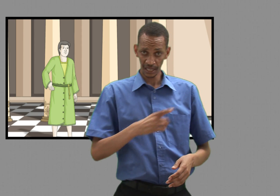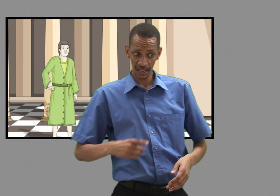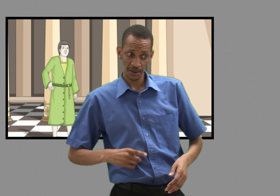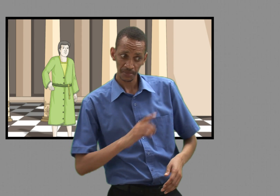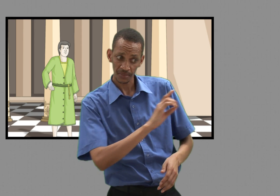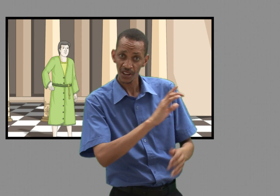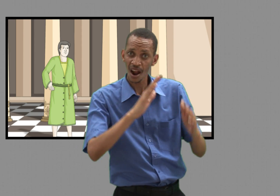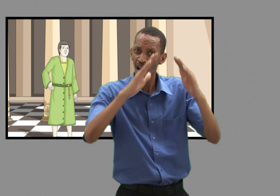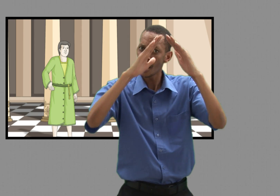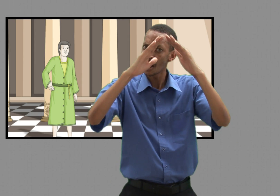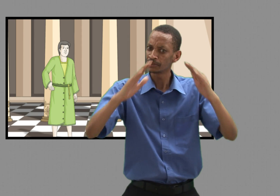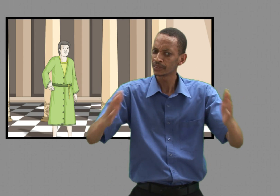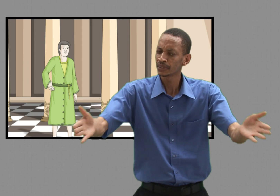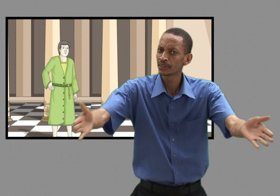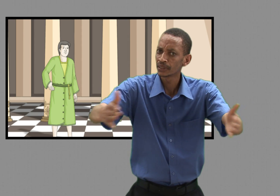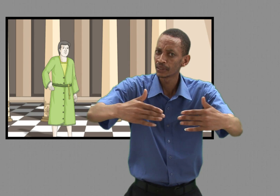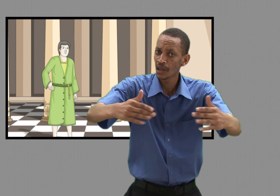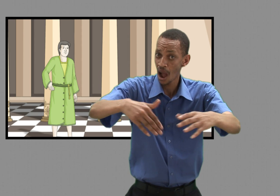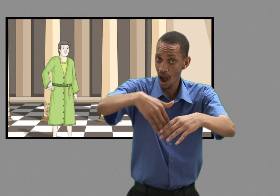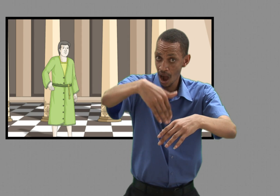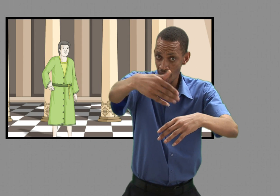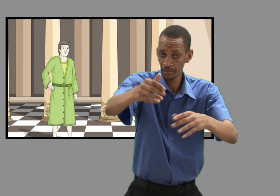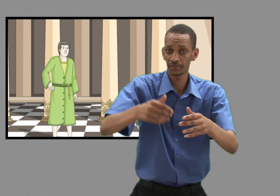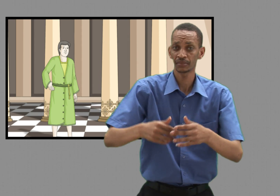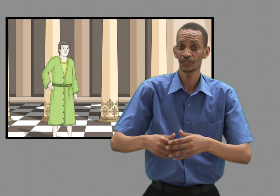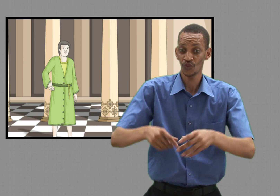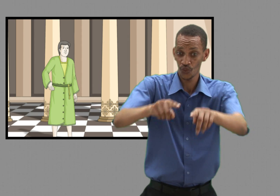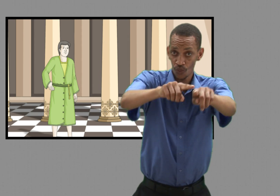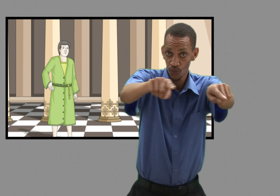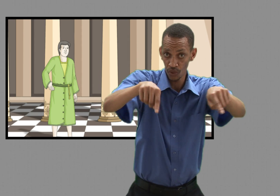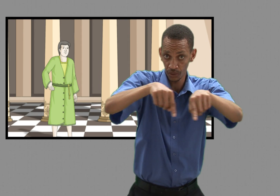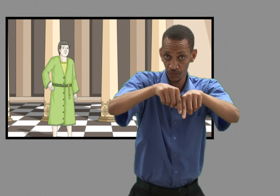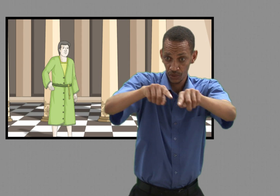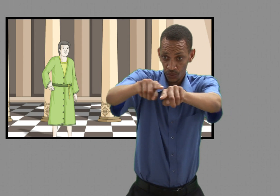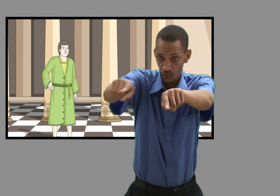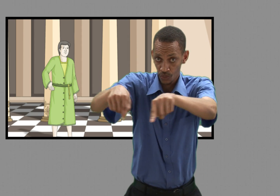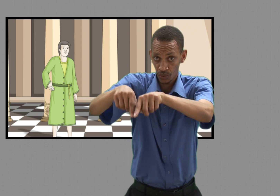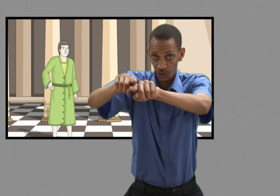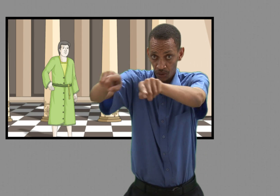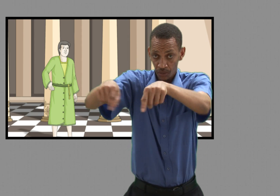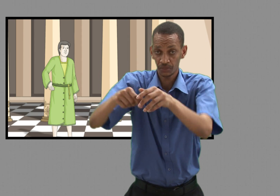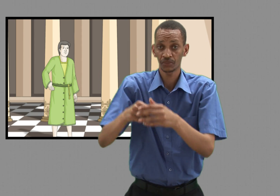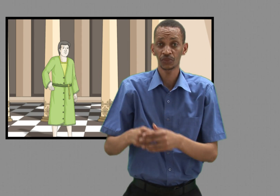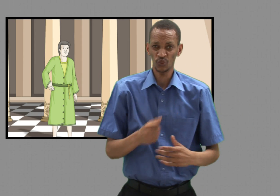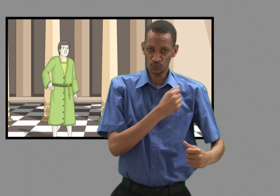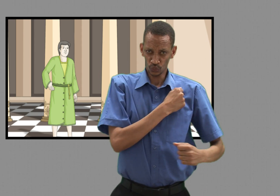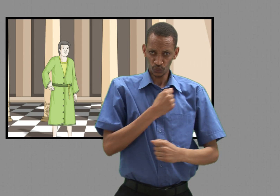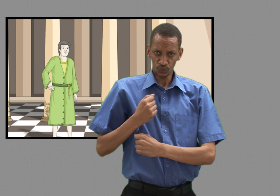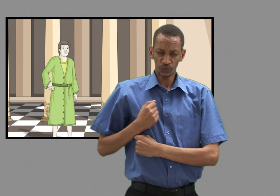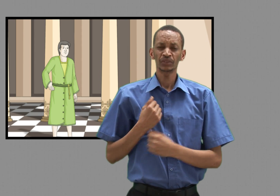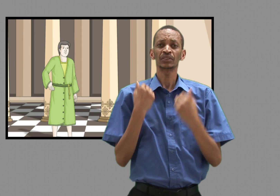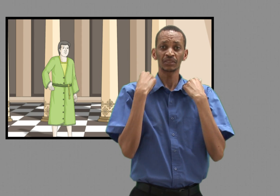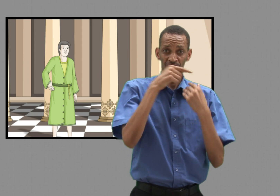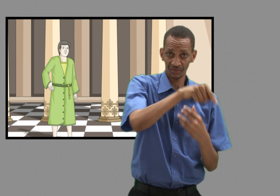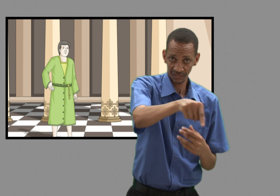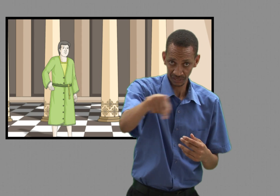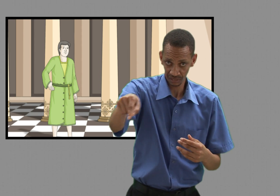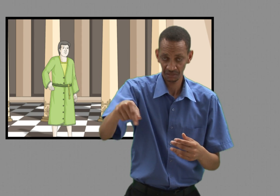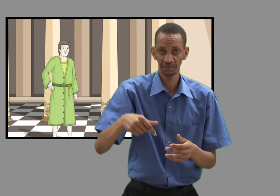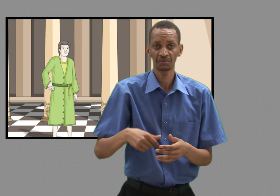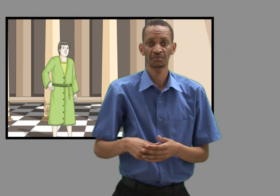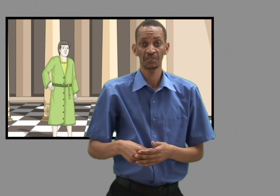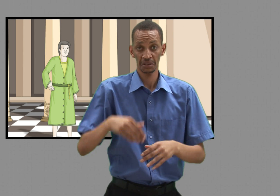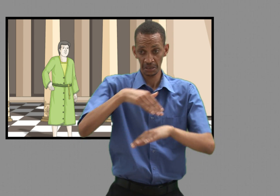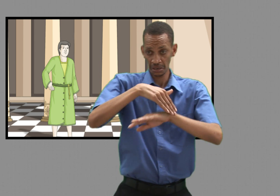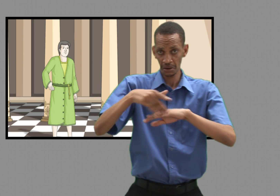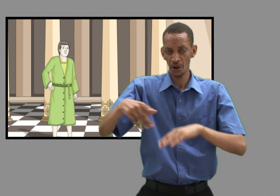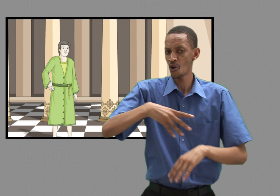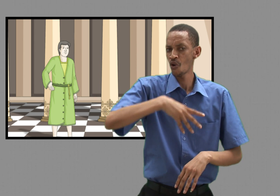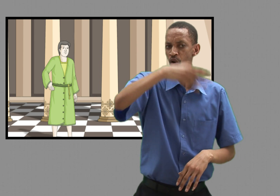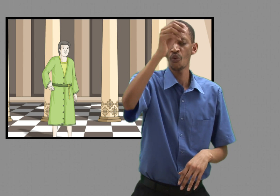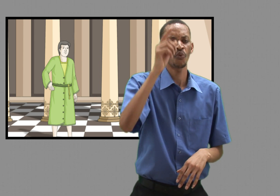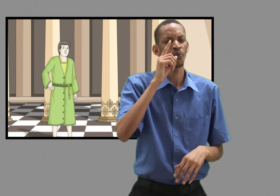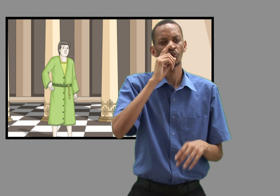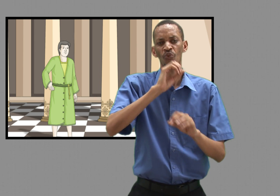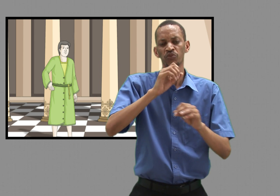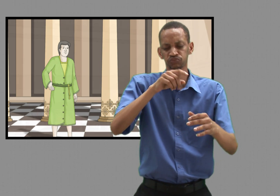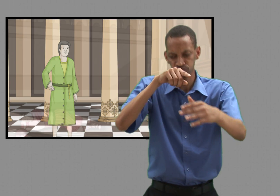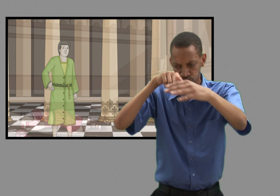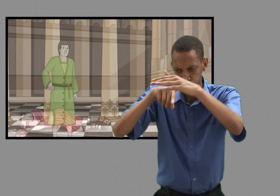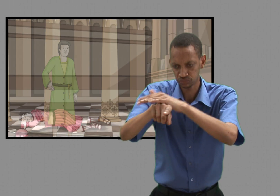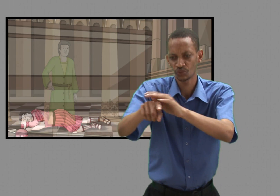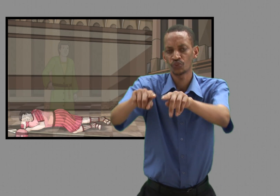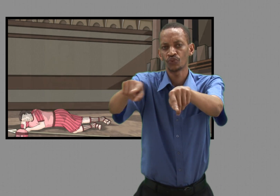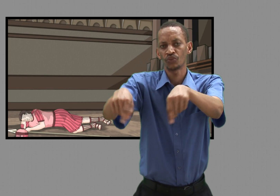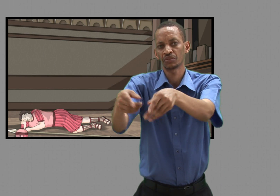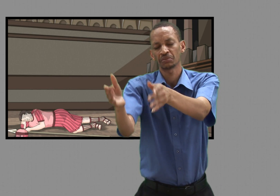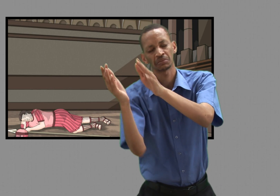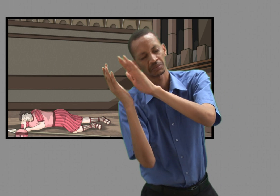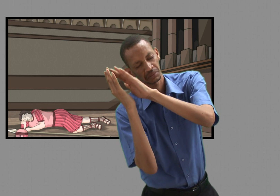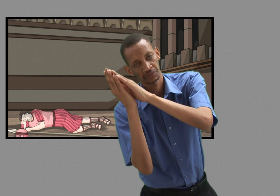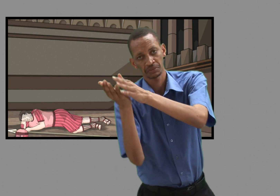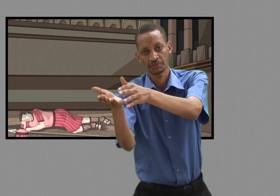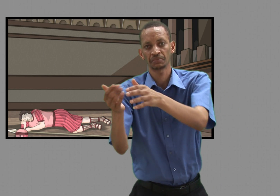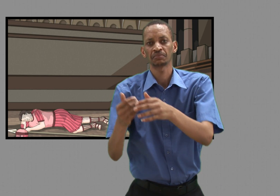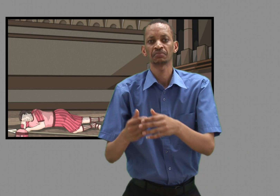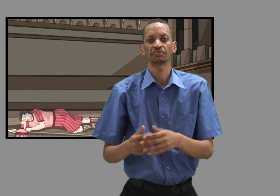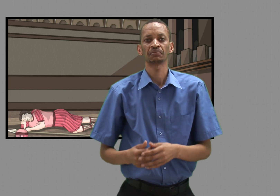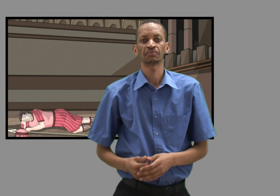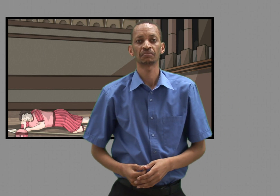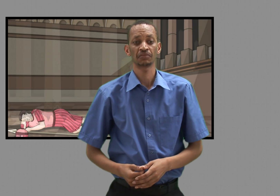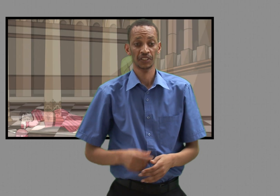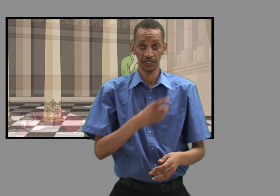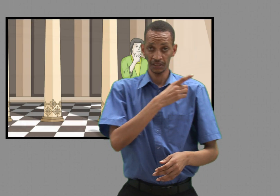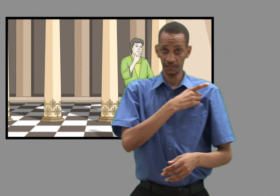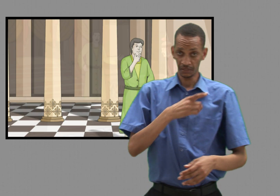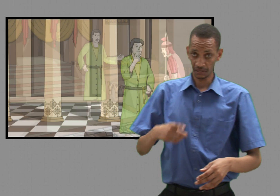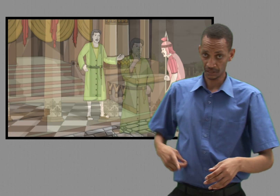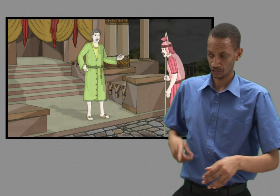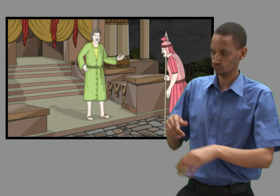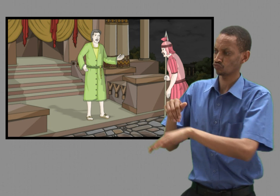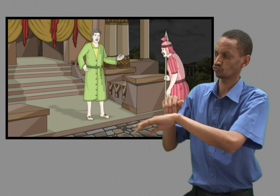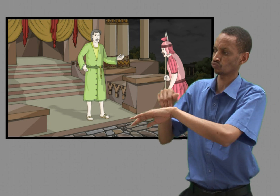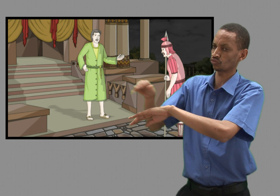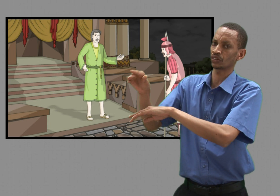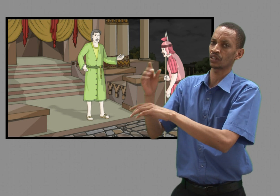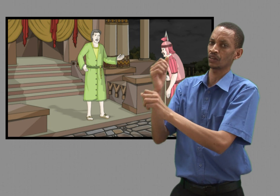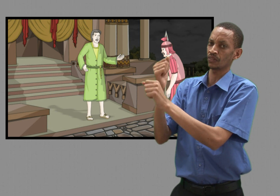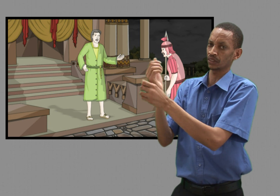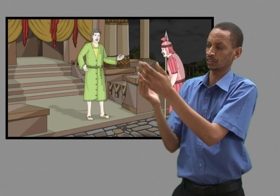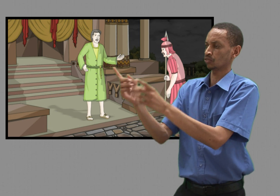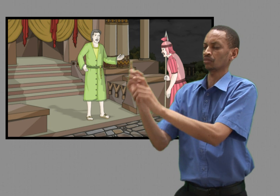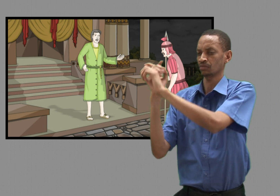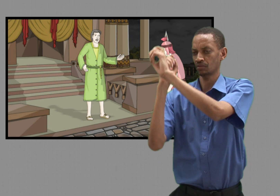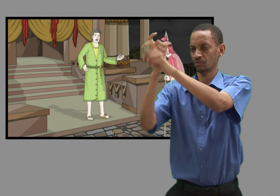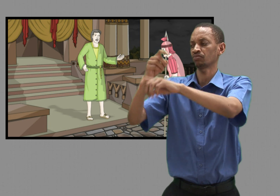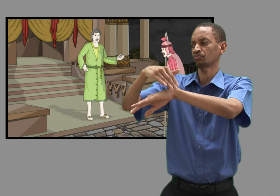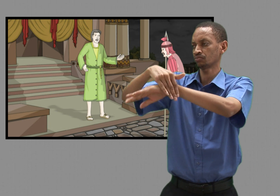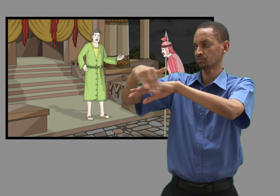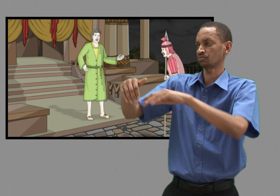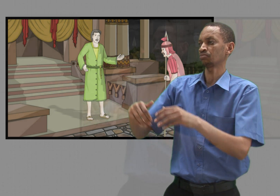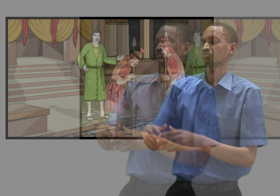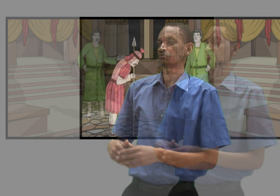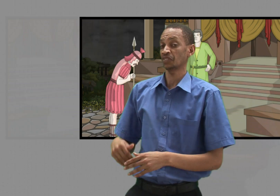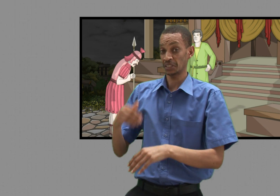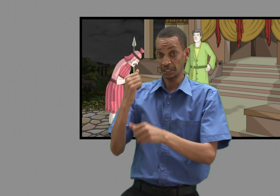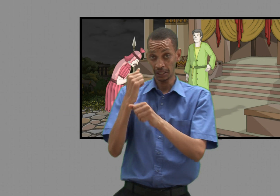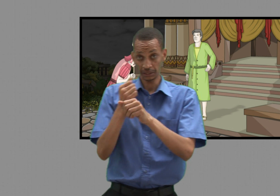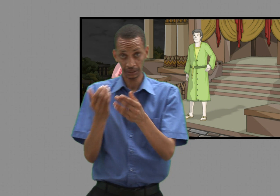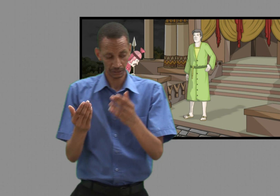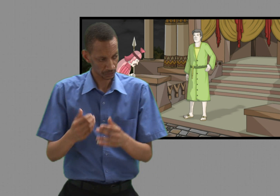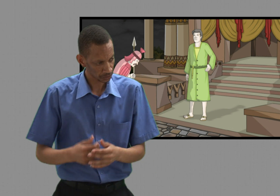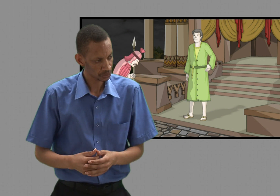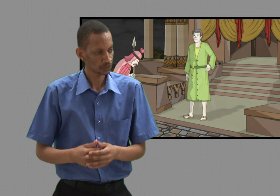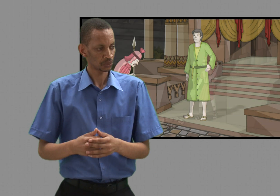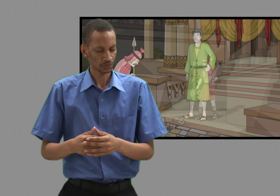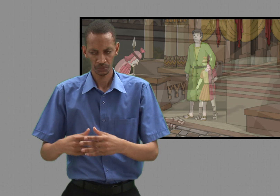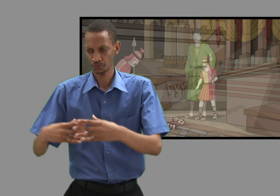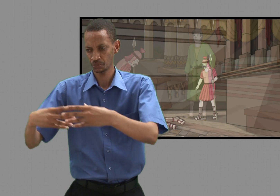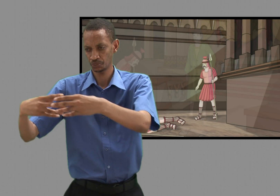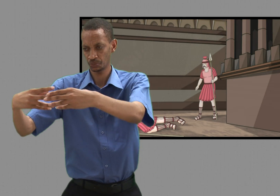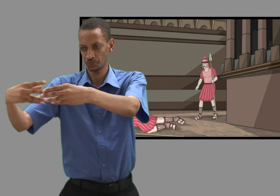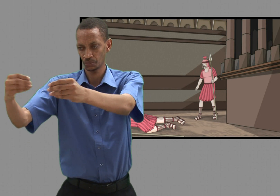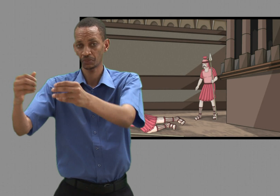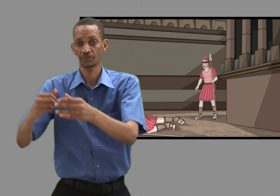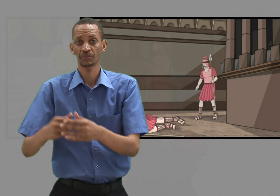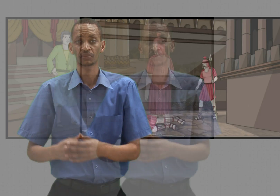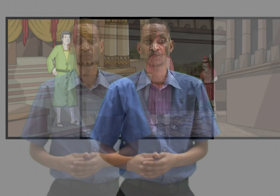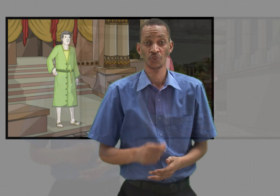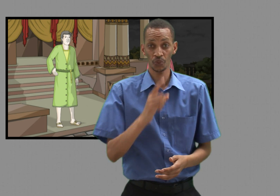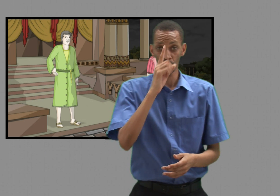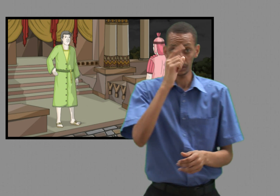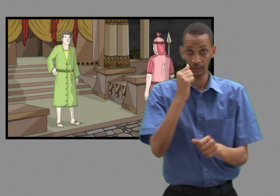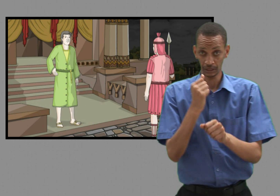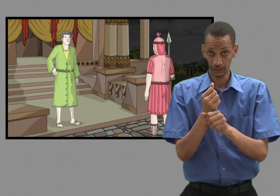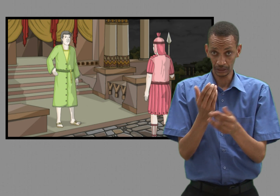So Uriah left the palace, and a gift from the king followed him.